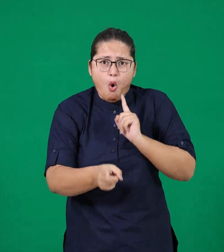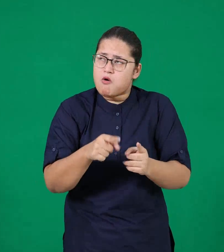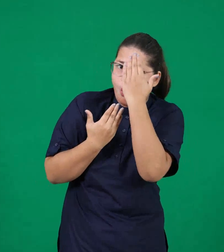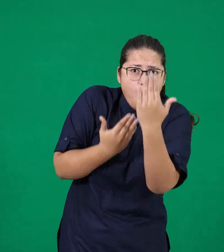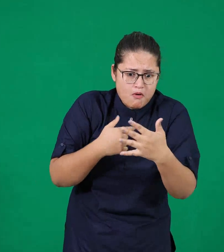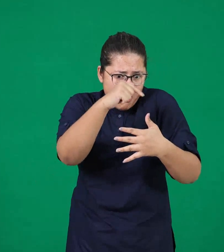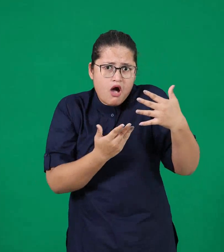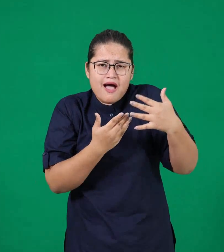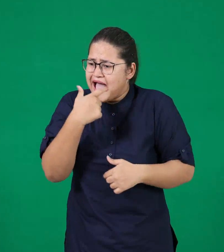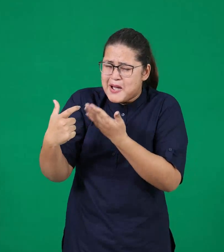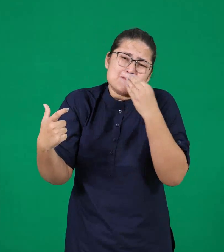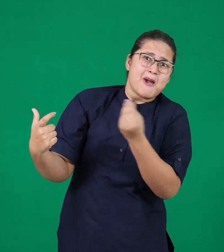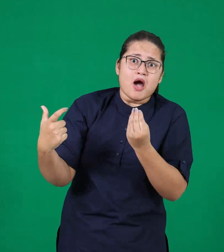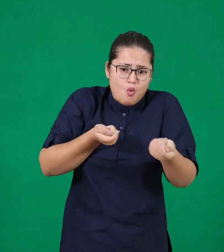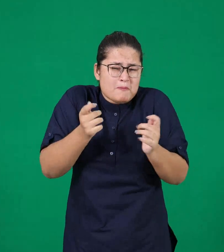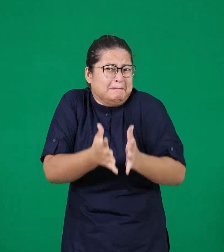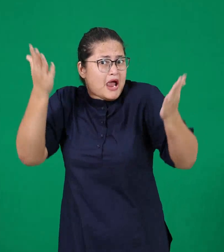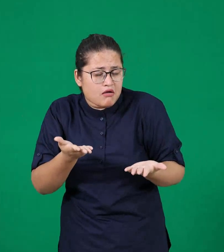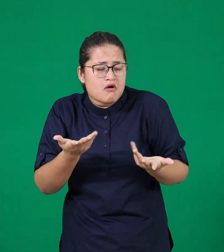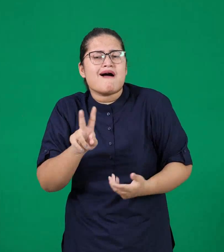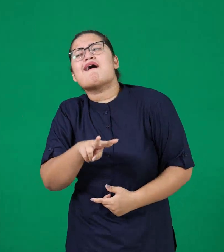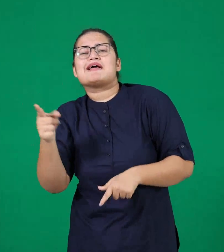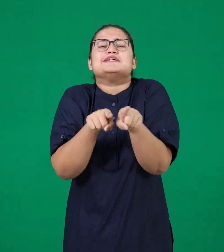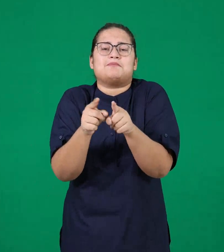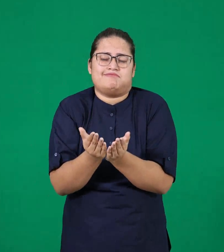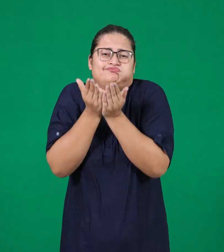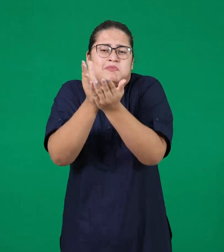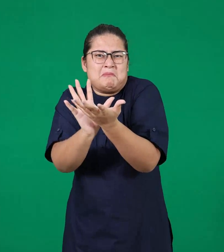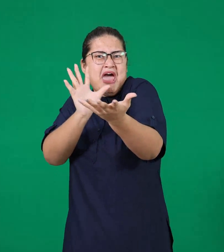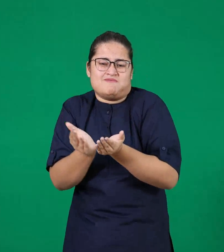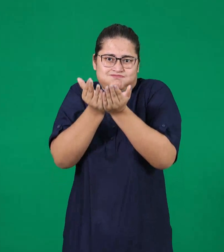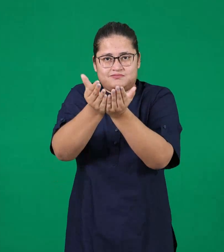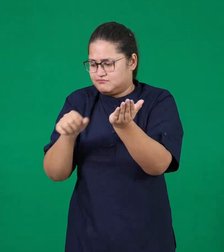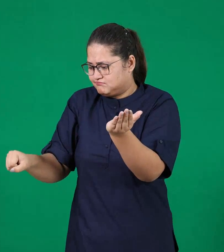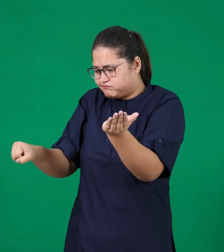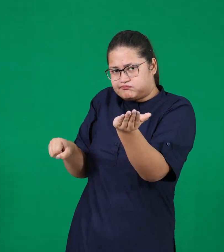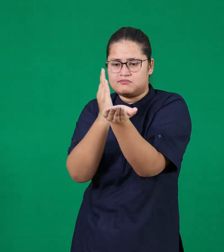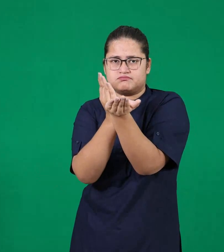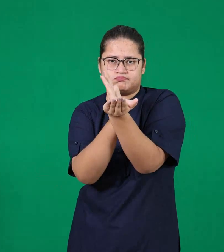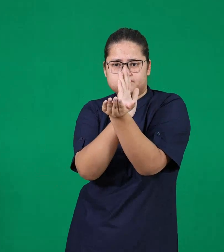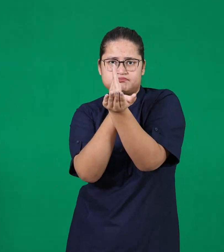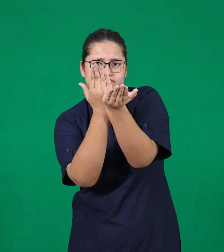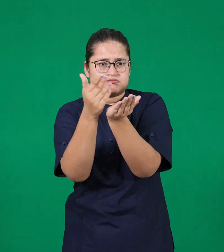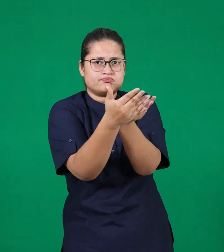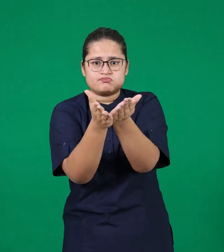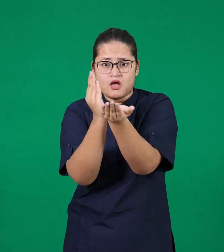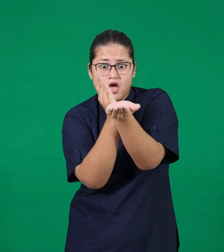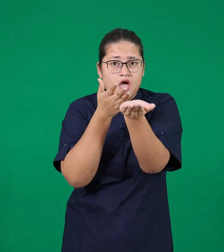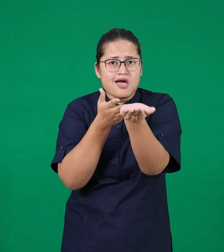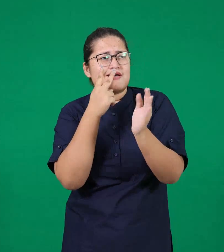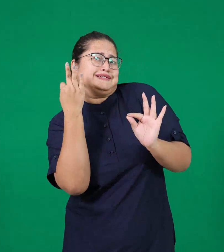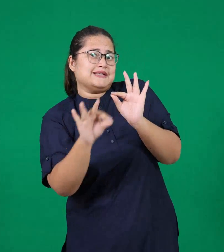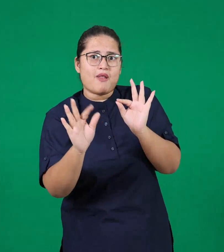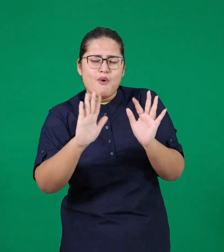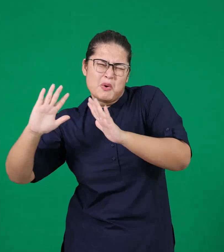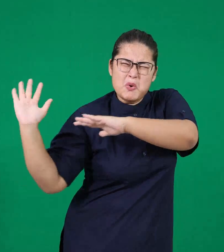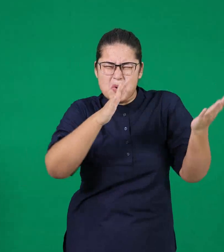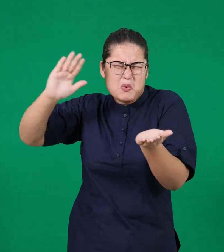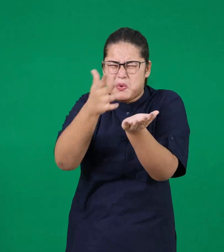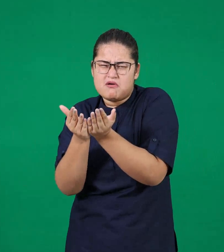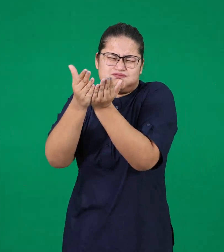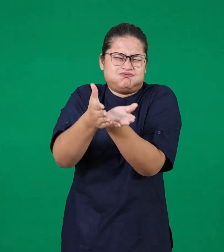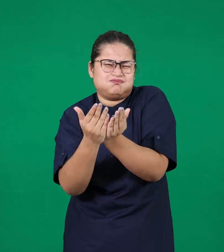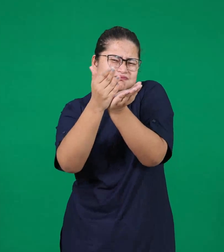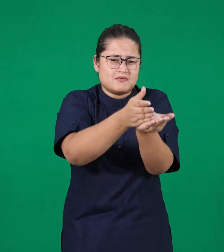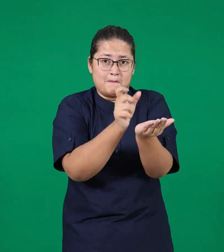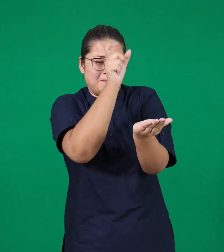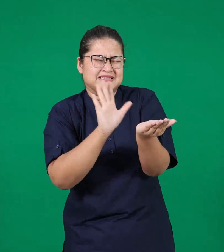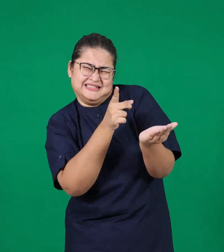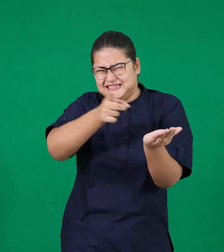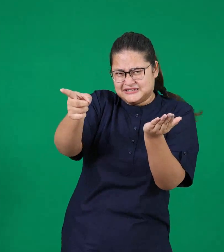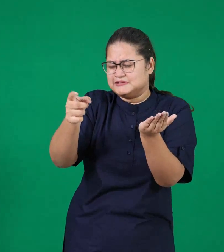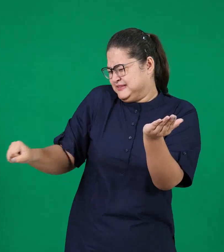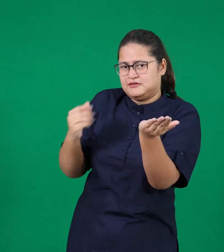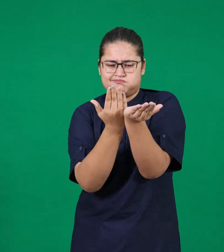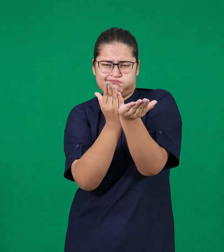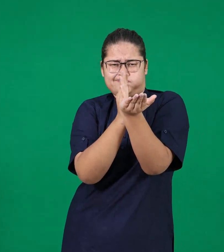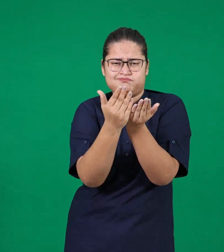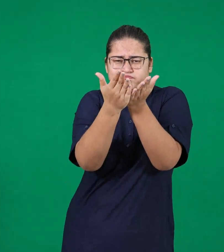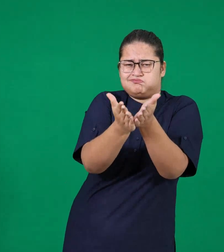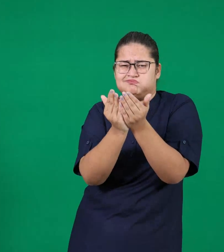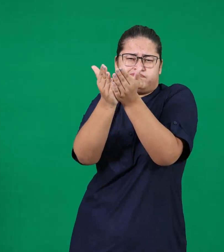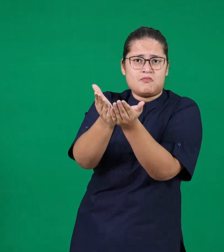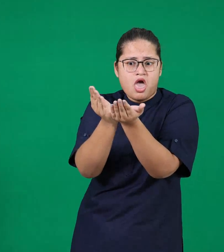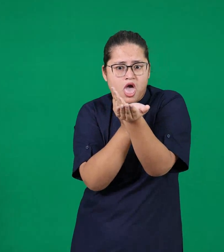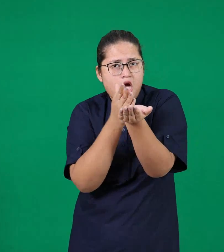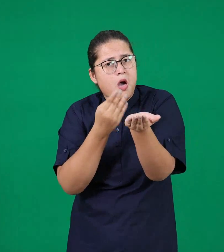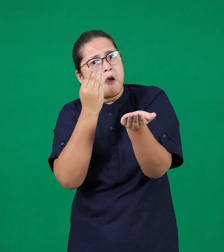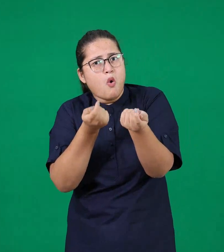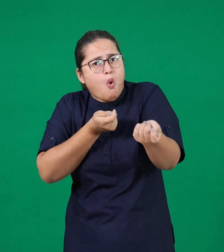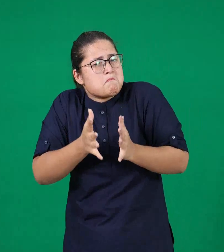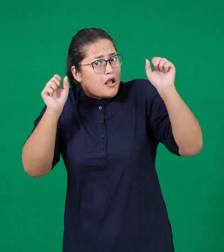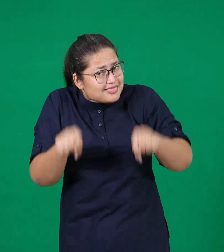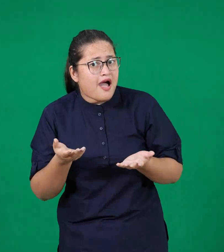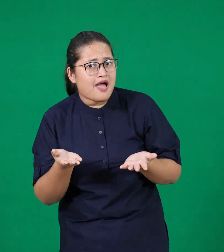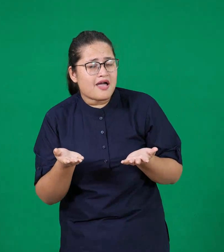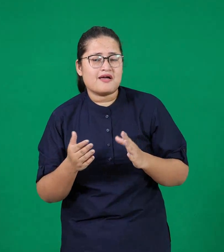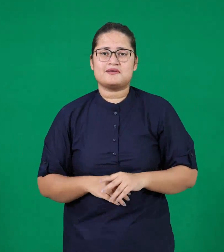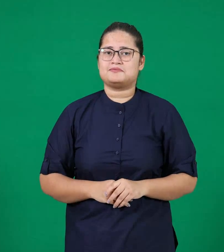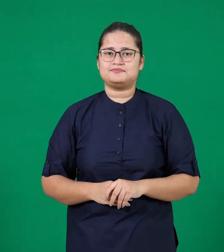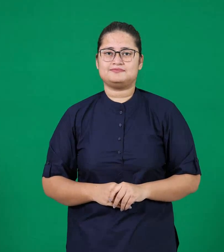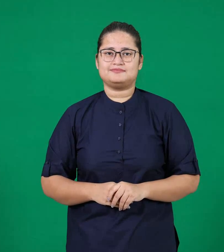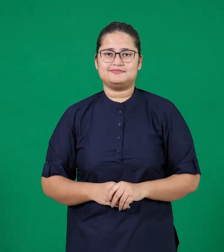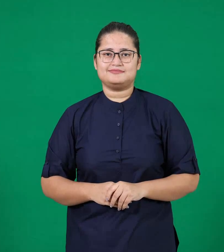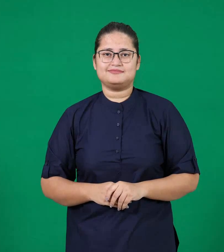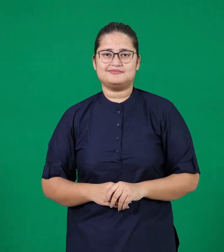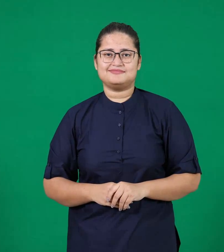Although they are so large and are driven by strong winds, they are steered by a very small rudder wherever the pilot is inclined.